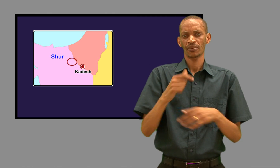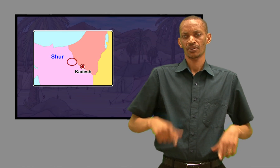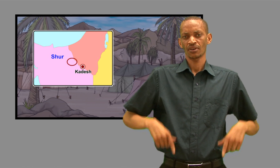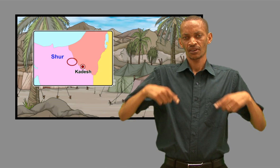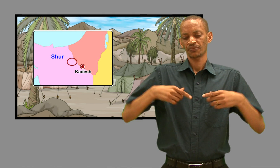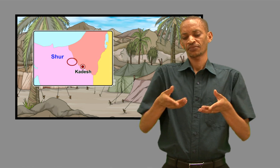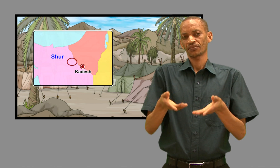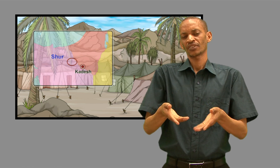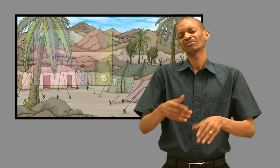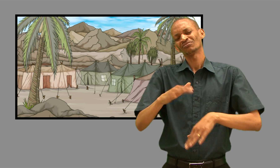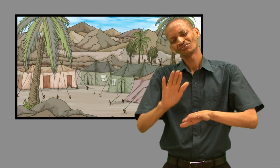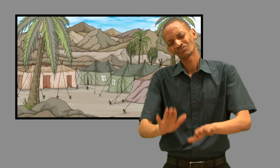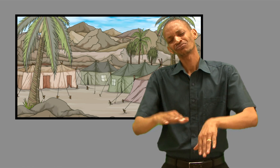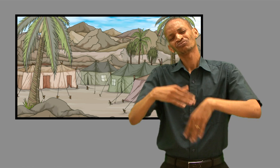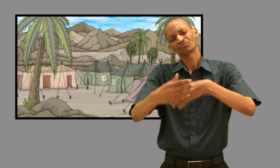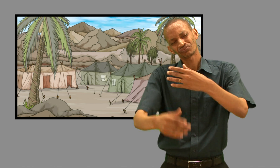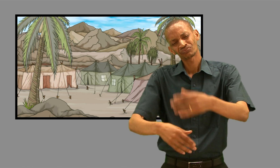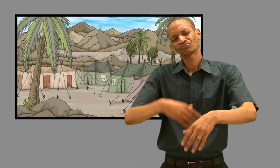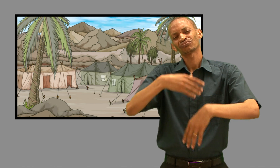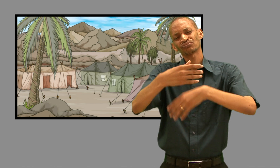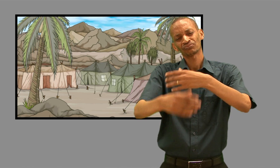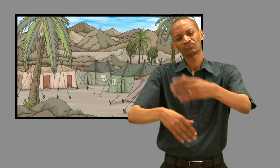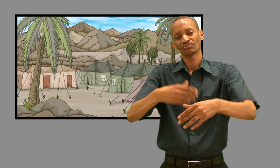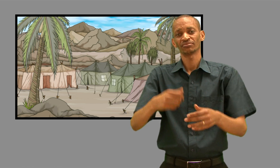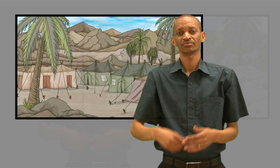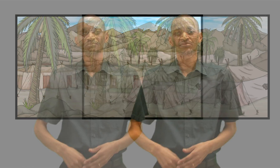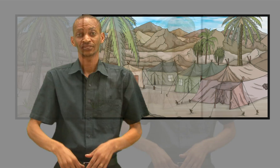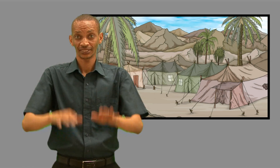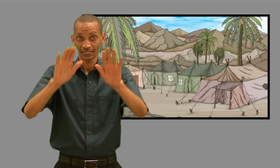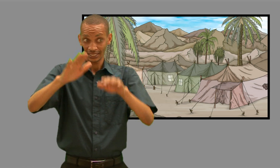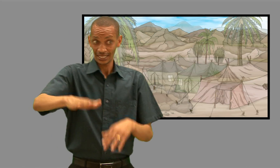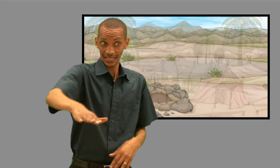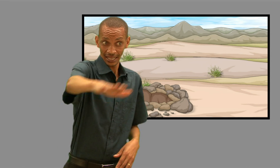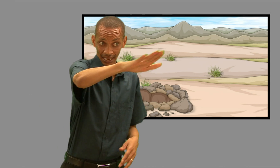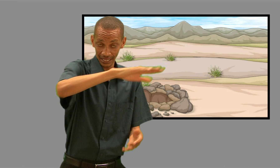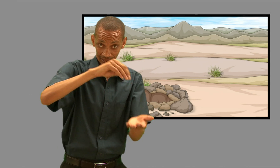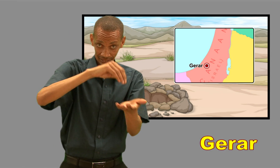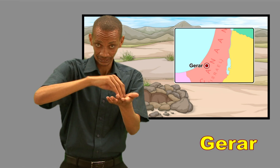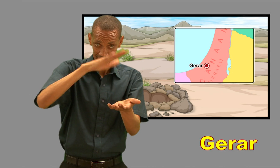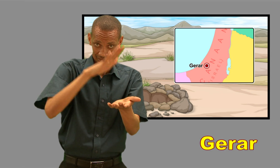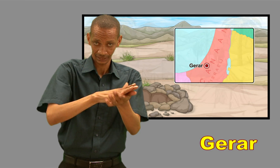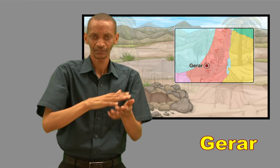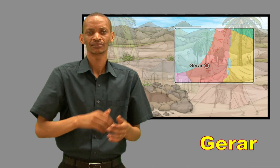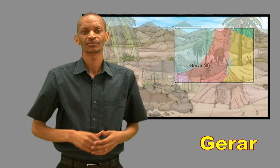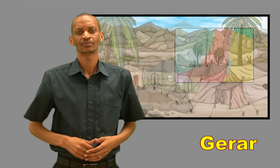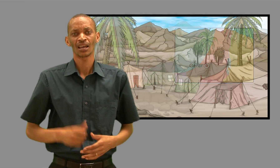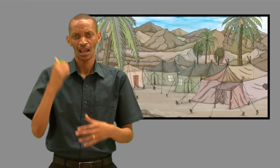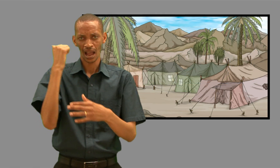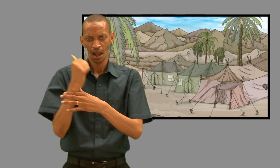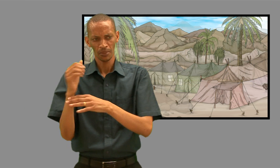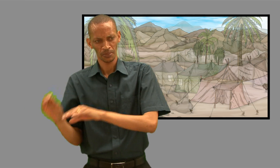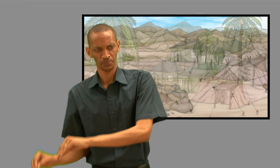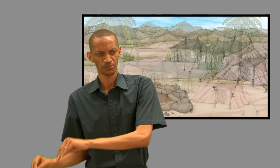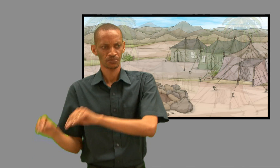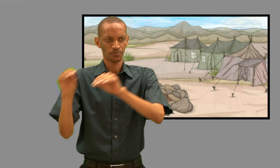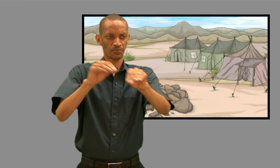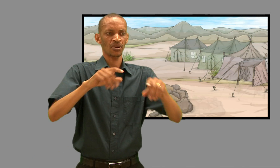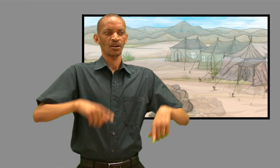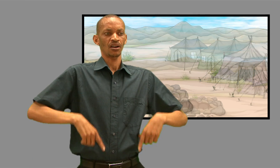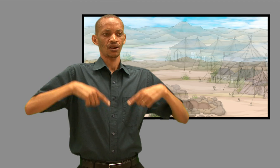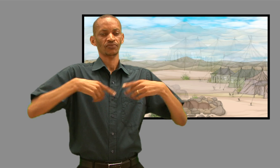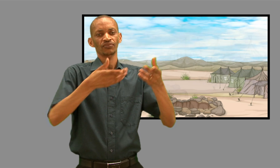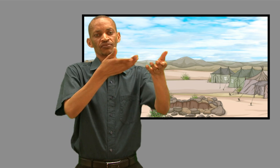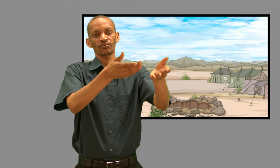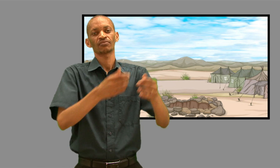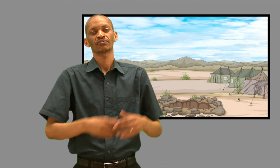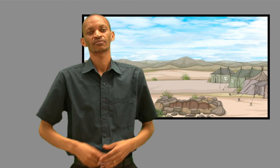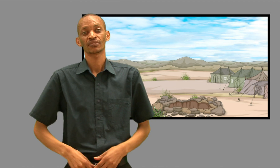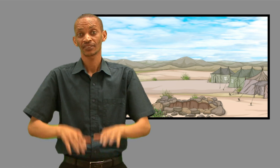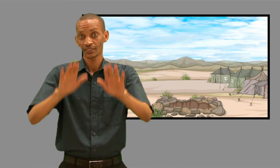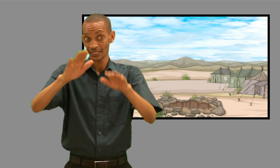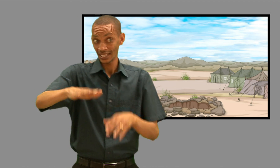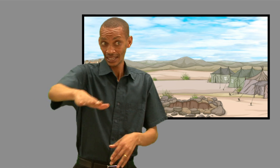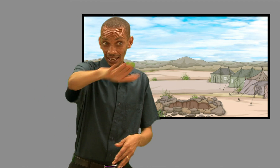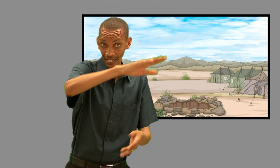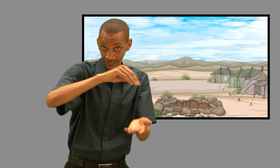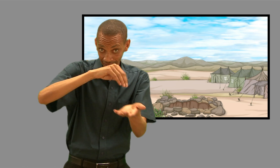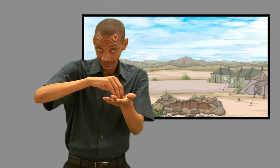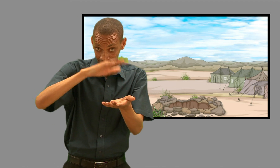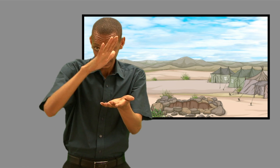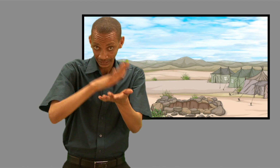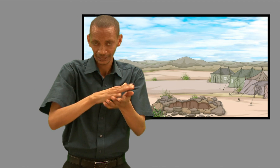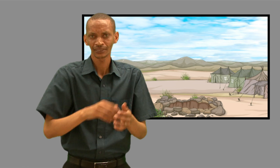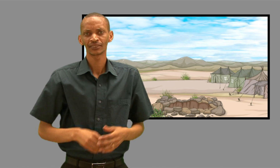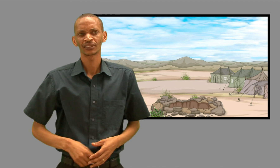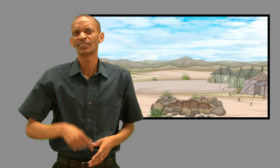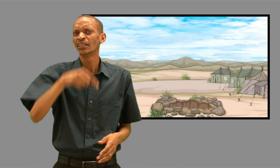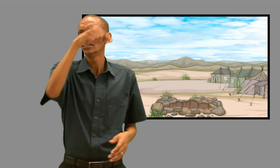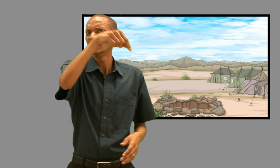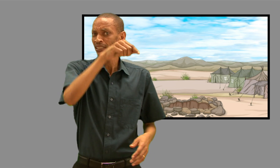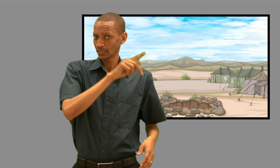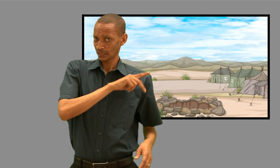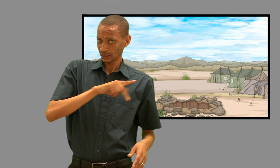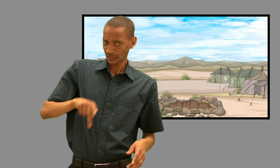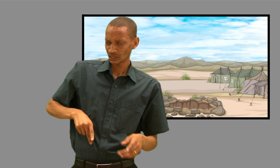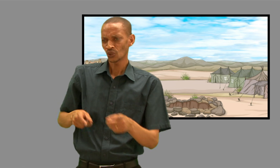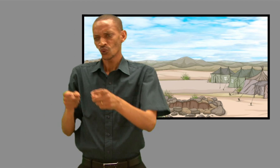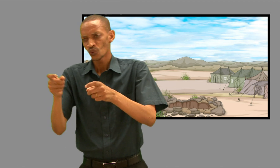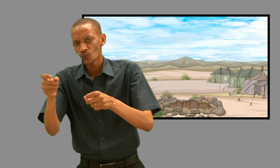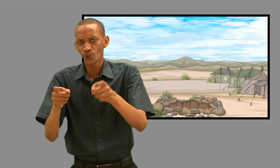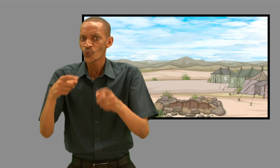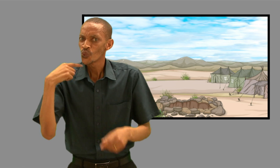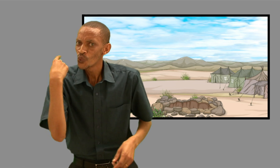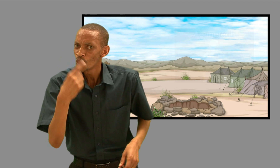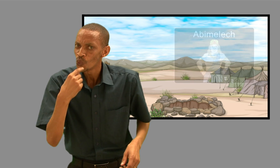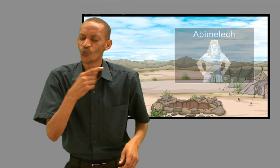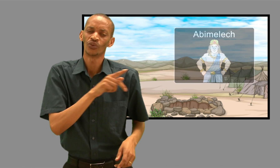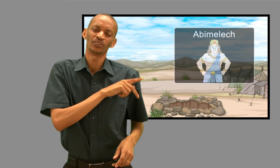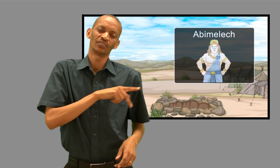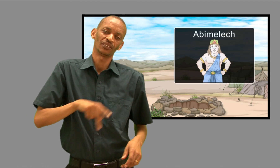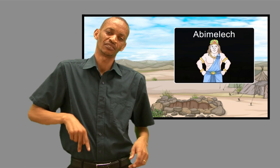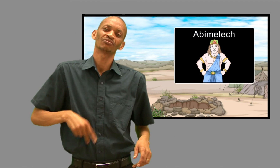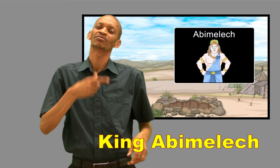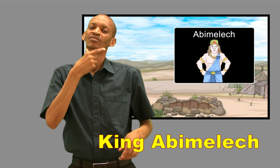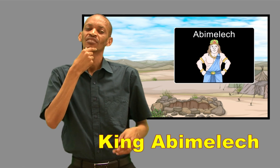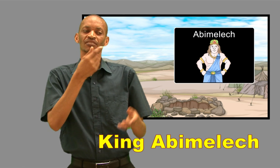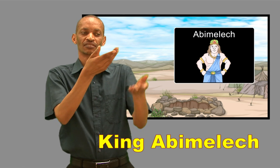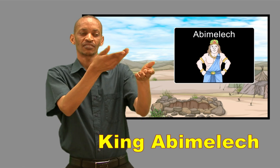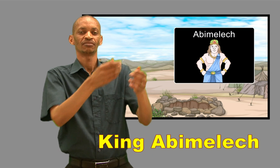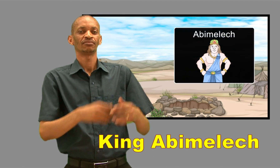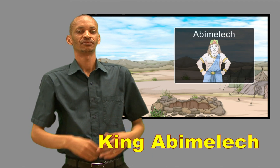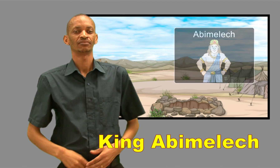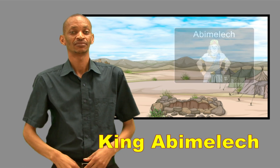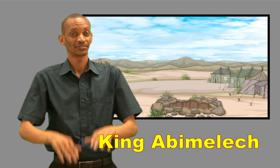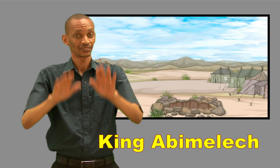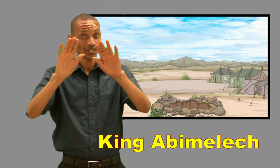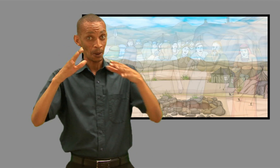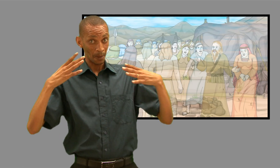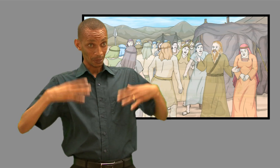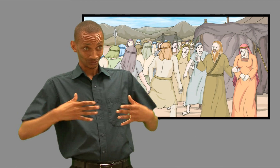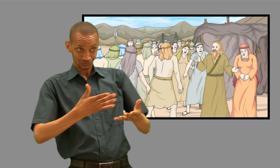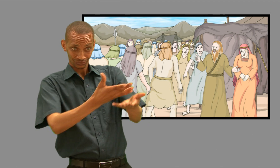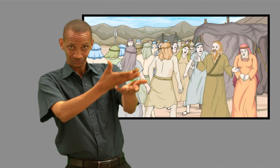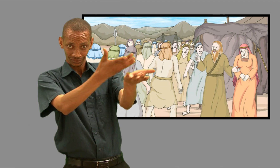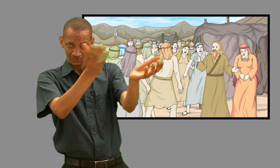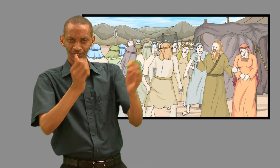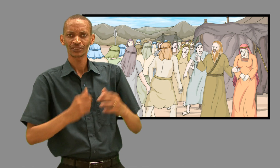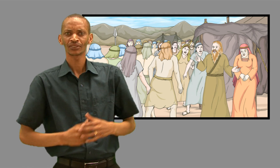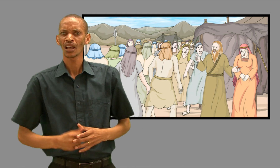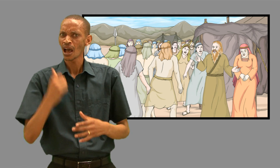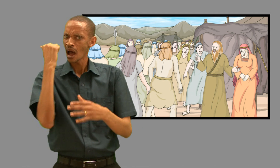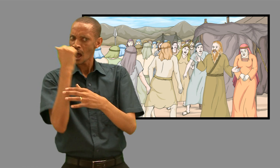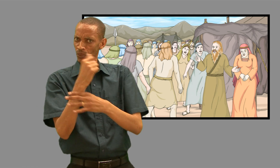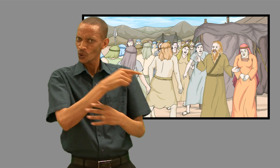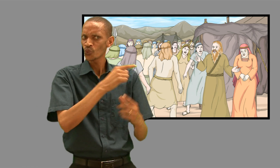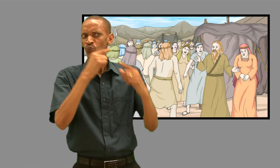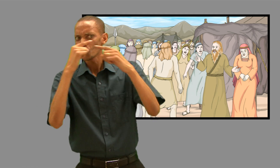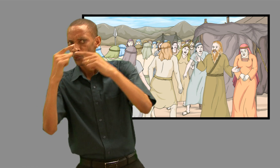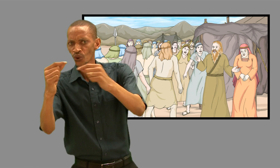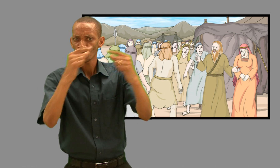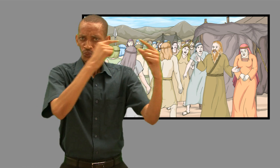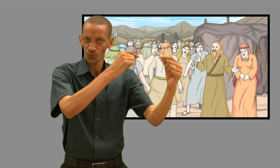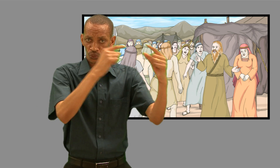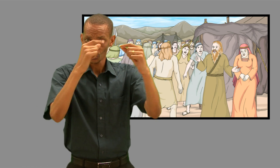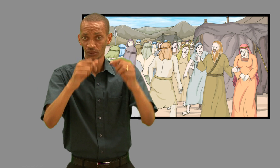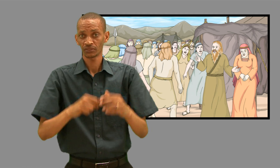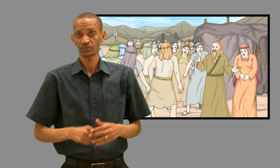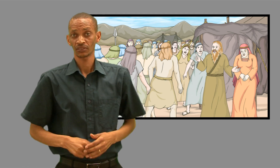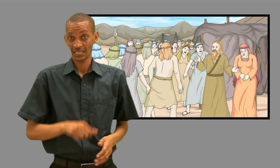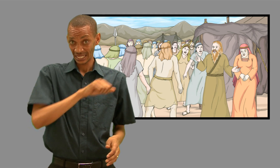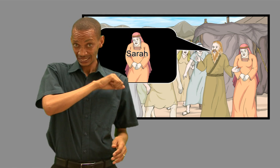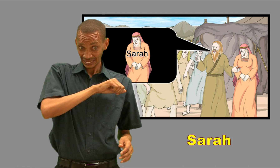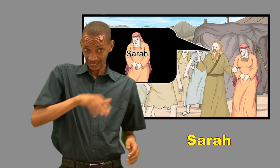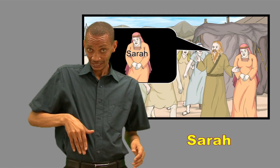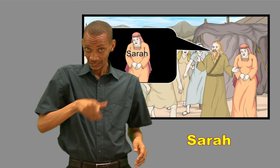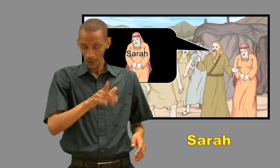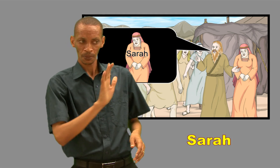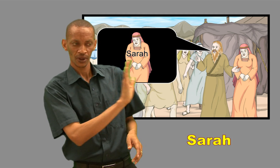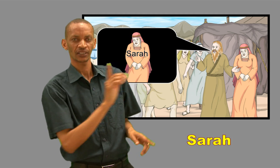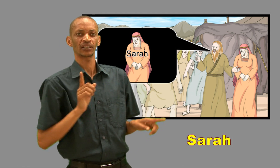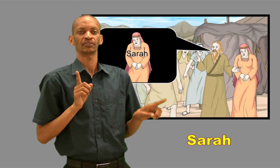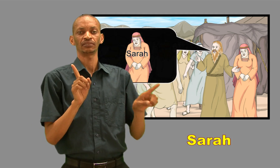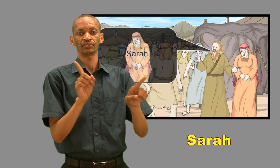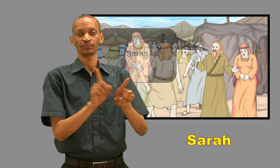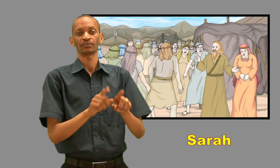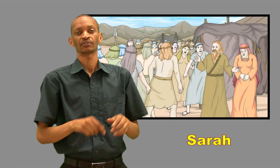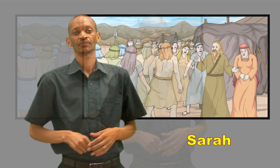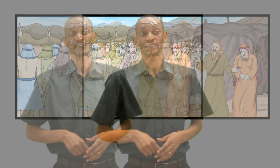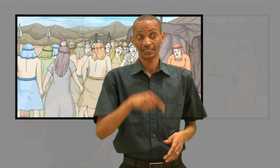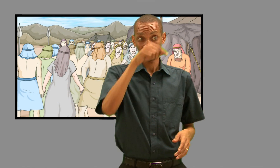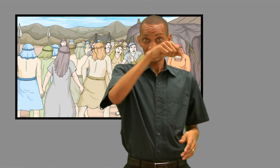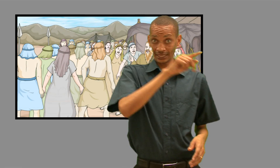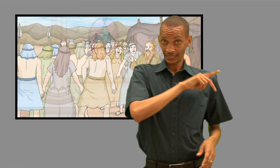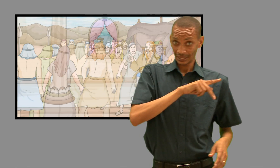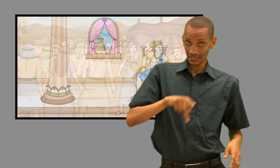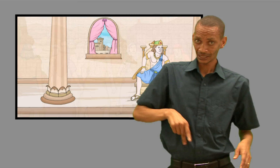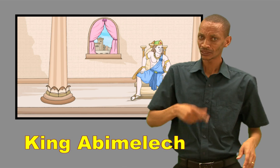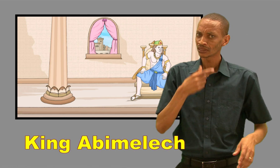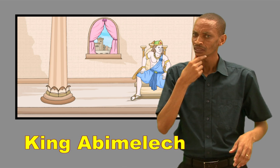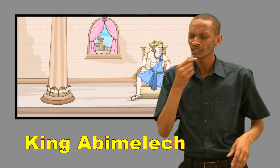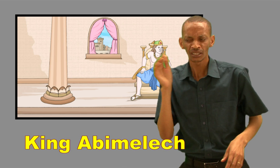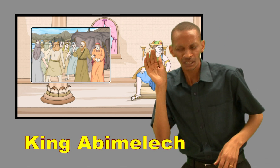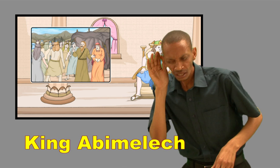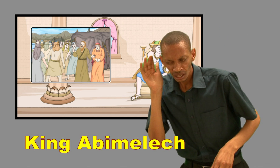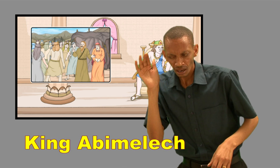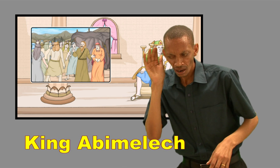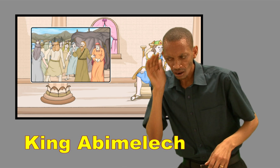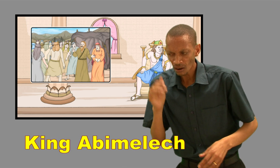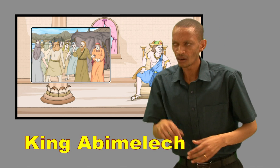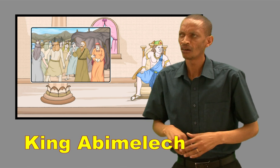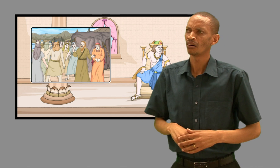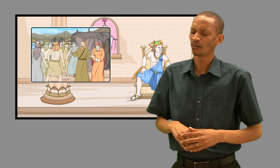While he was staying in Gerar, Abraham said of his wife Sarah, “She is my sister.”